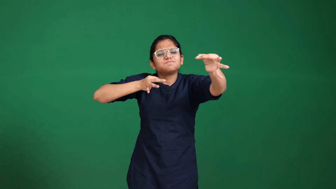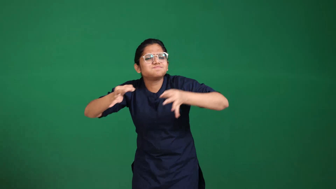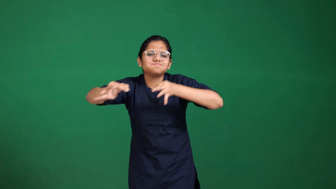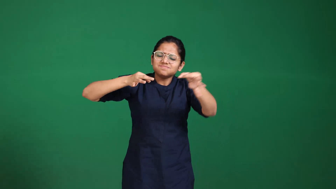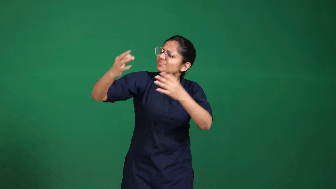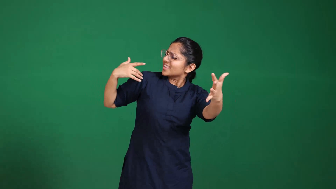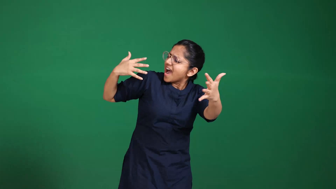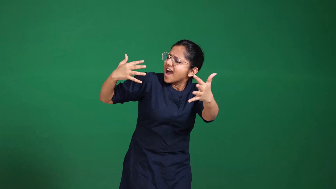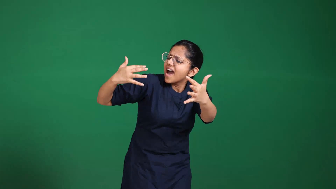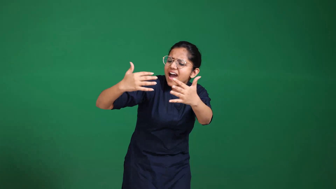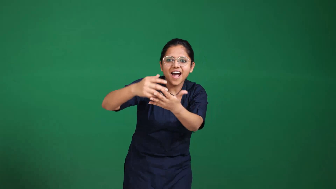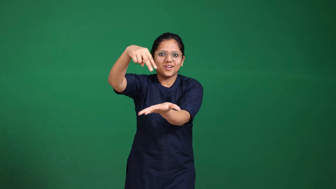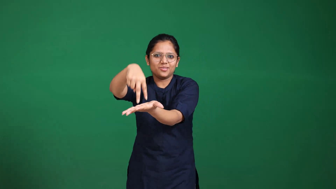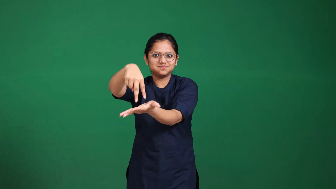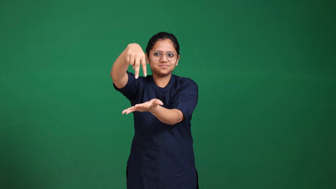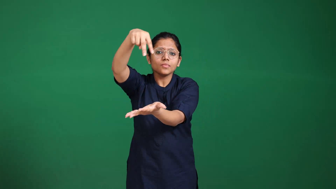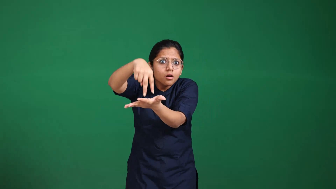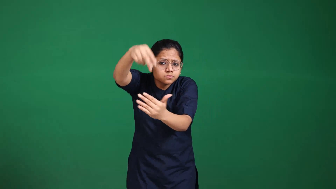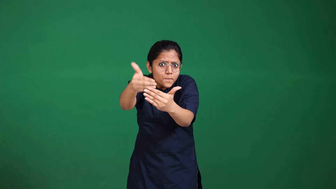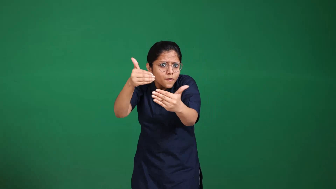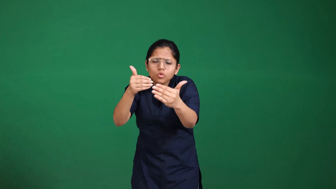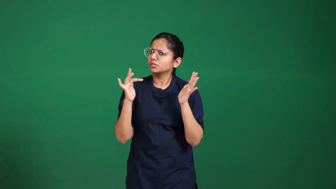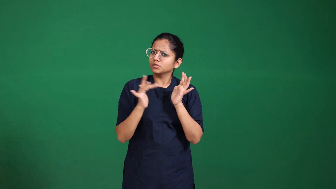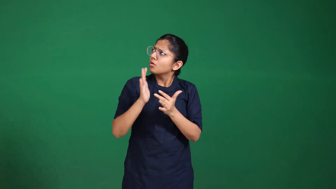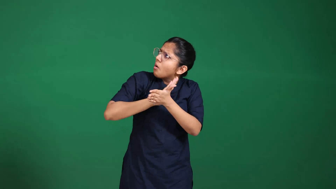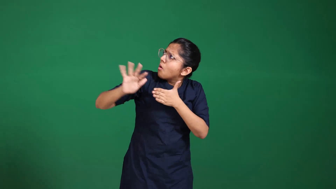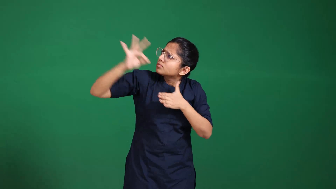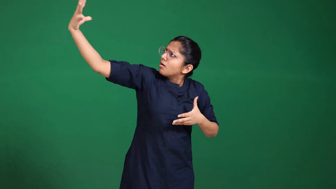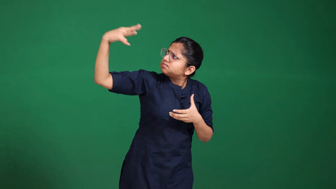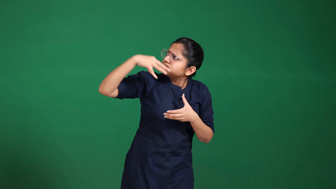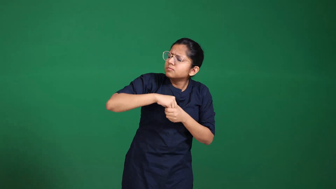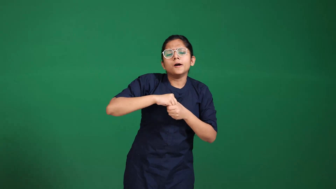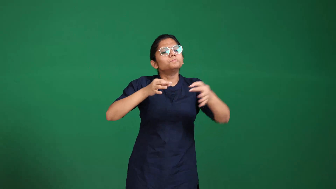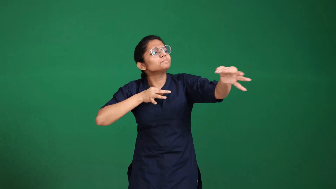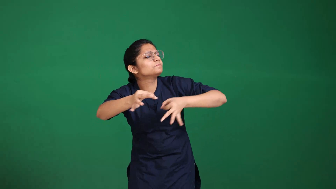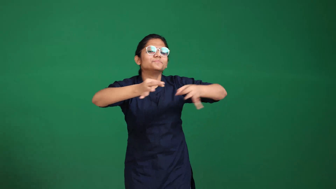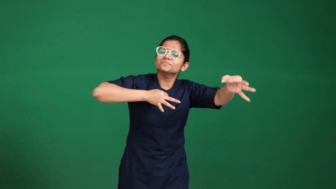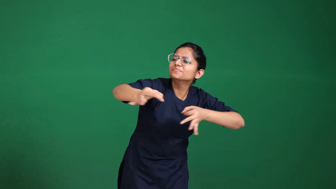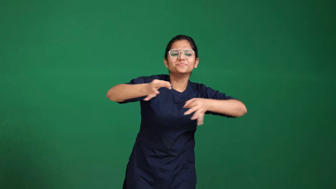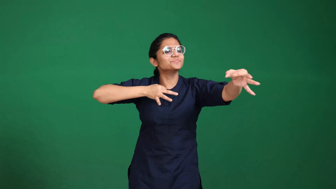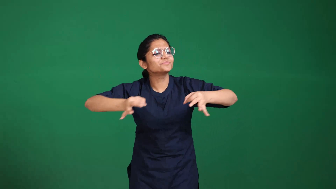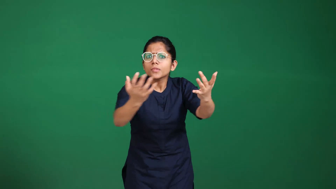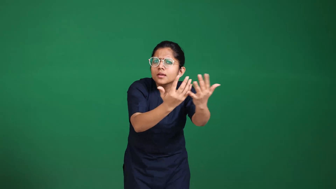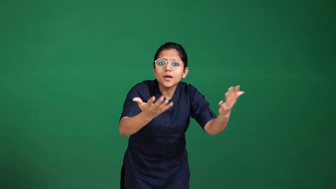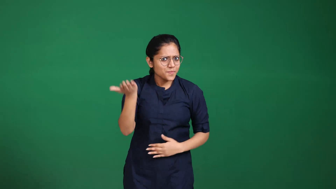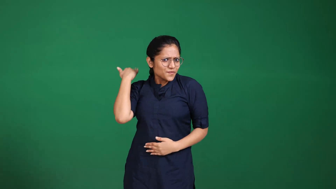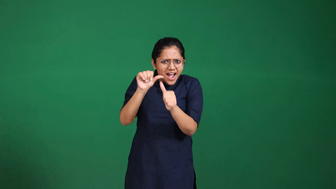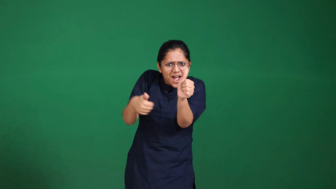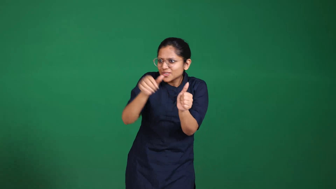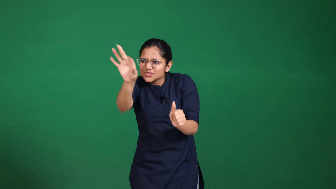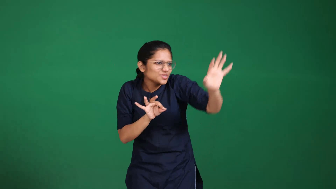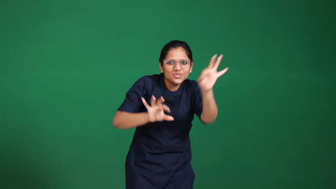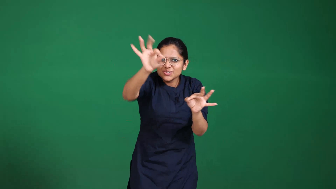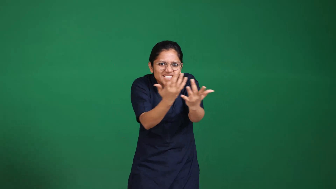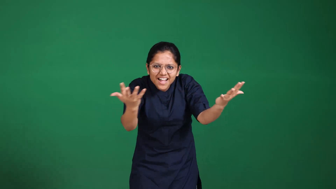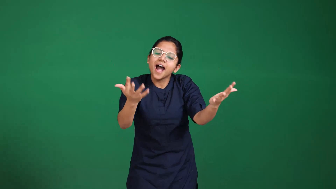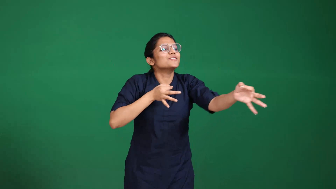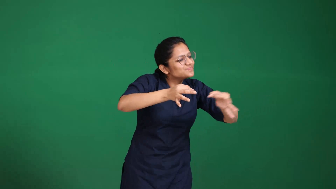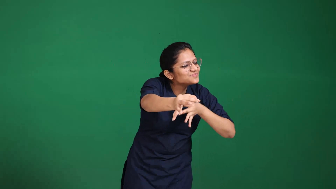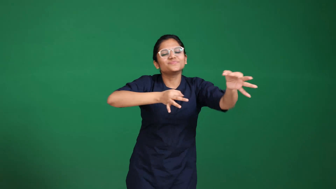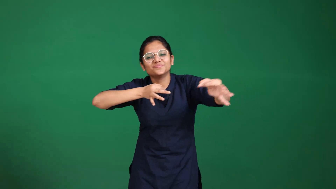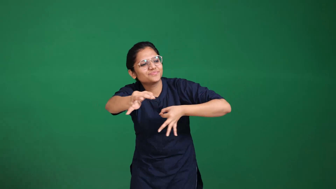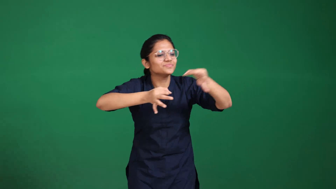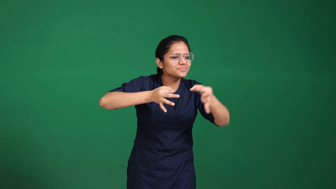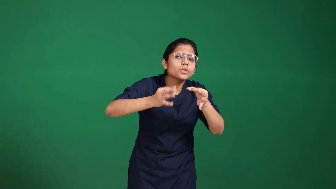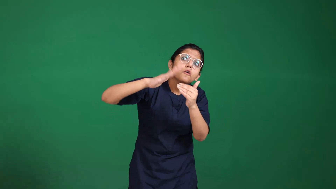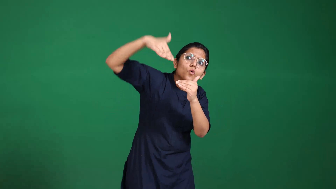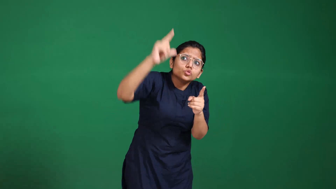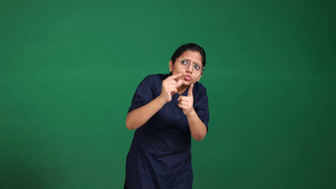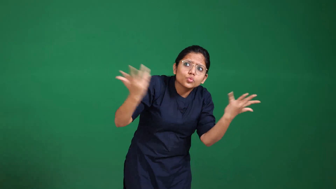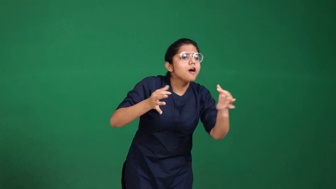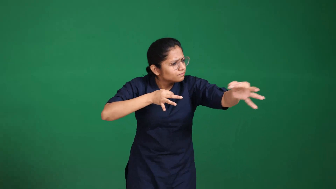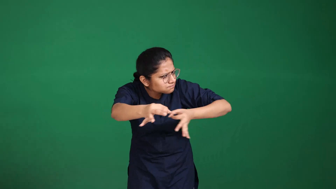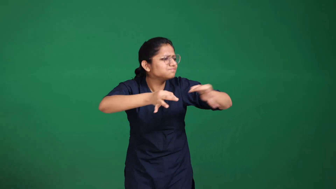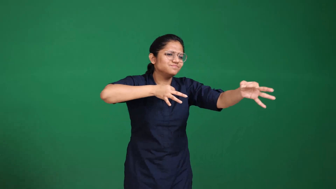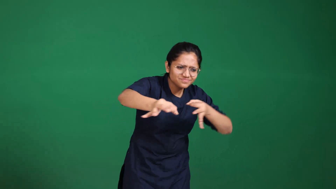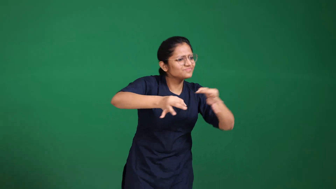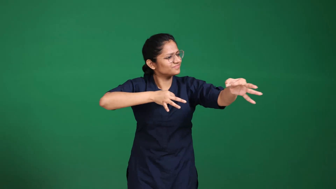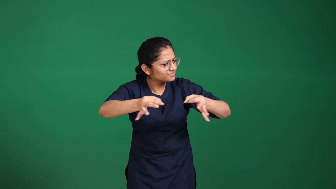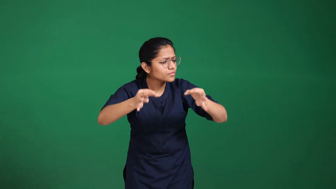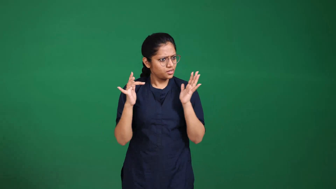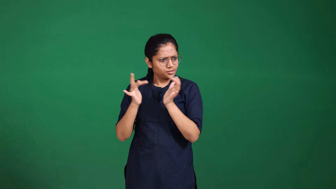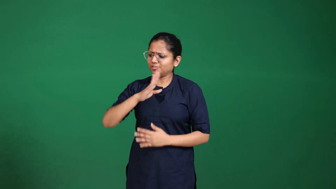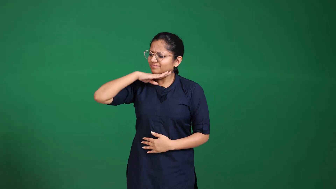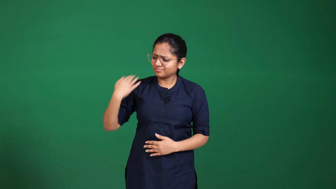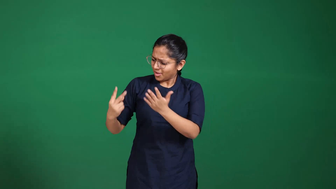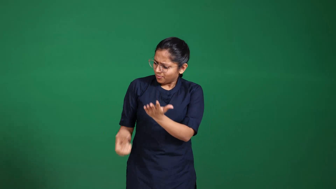He appeared to them over a span of forty days and spoke about the kingdom of God. And while they were gathered together, He commanded them: "Do not leave Jerusalem, but wait for the gift the Father promised, which you have heard Me discuss. For John baptized with water, but in a few days you will be baptized with the Holy Spirit."